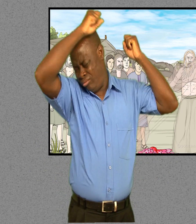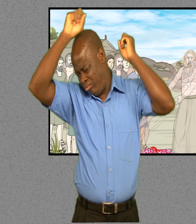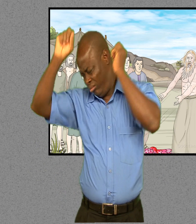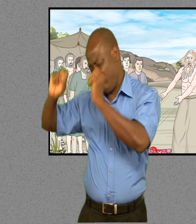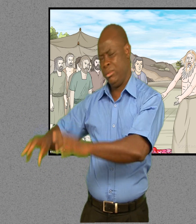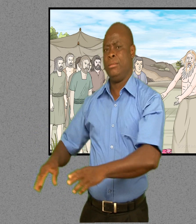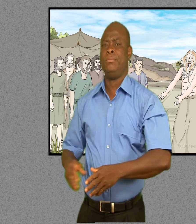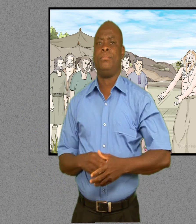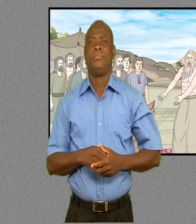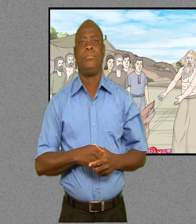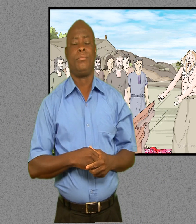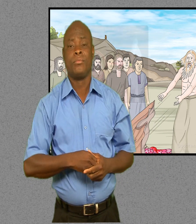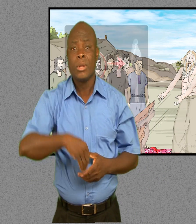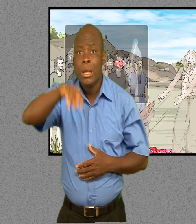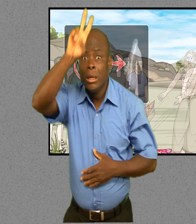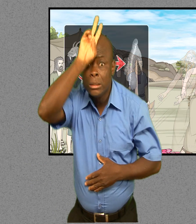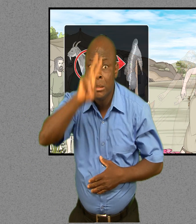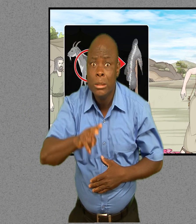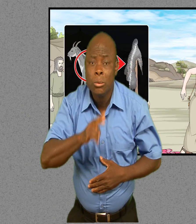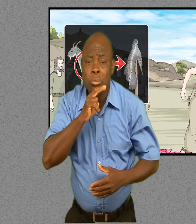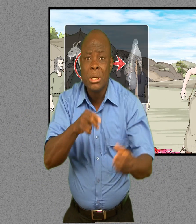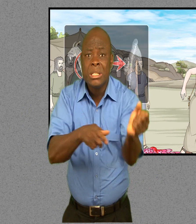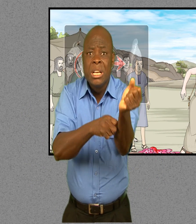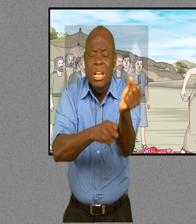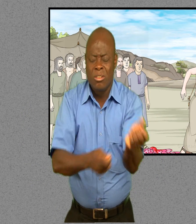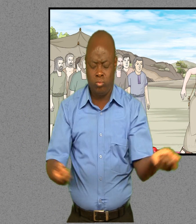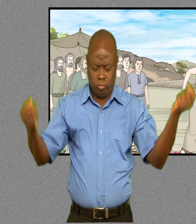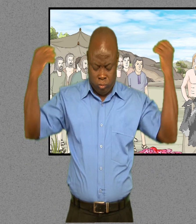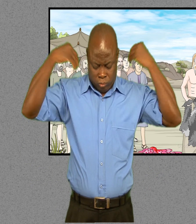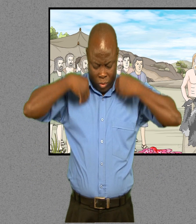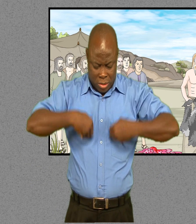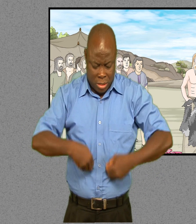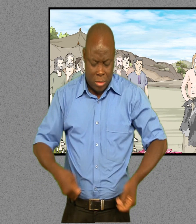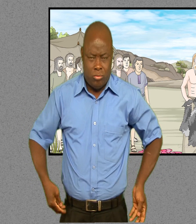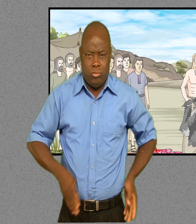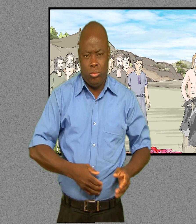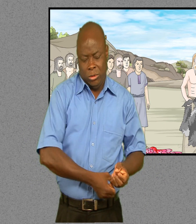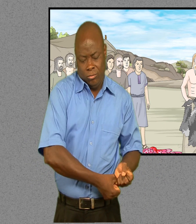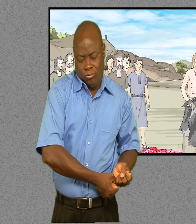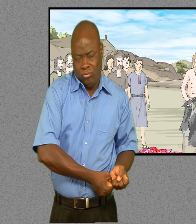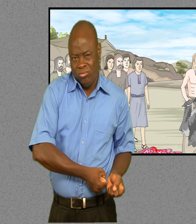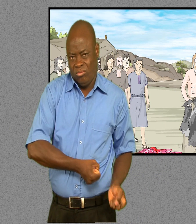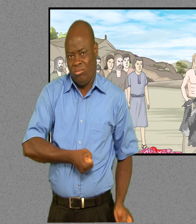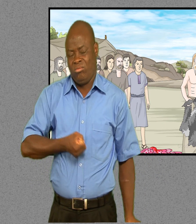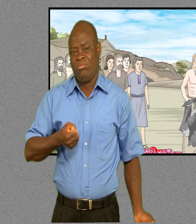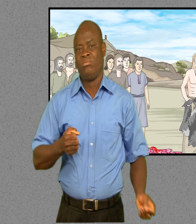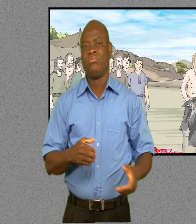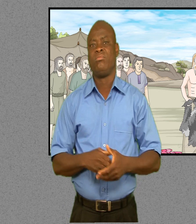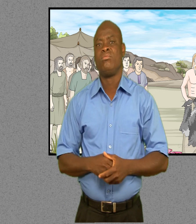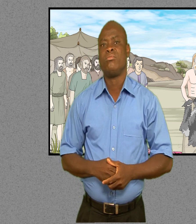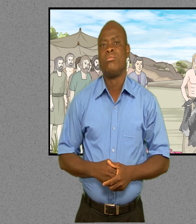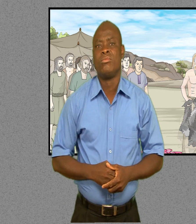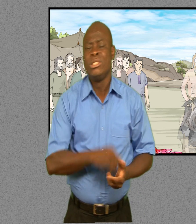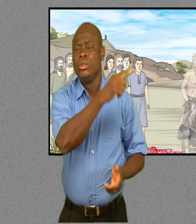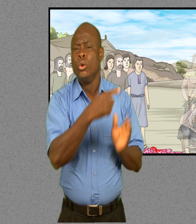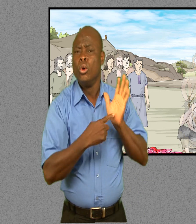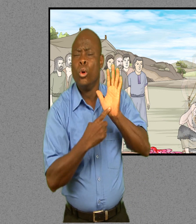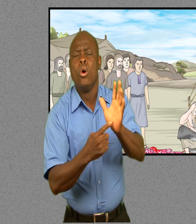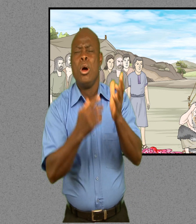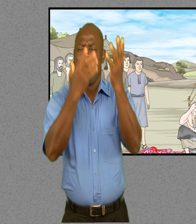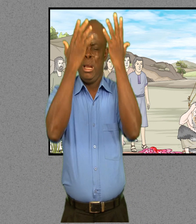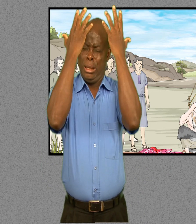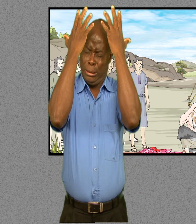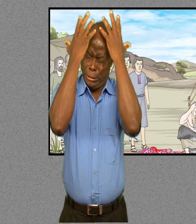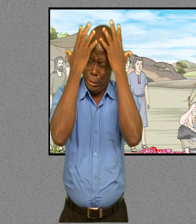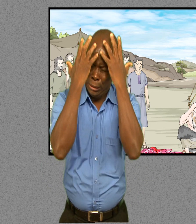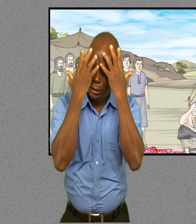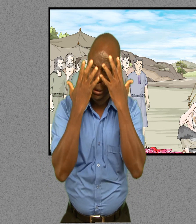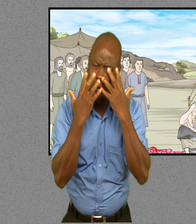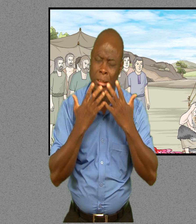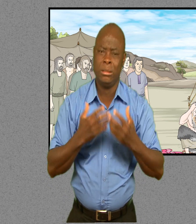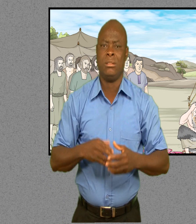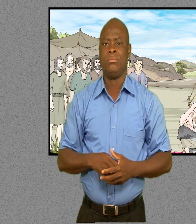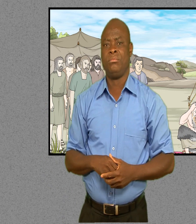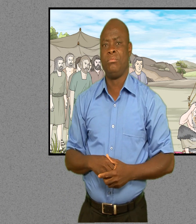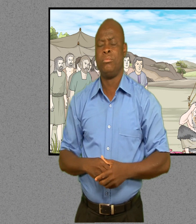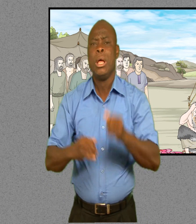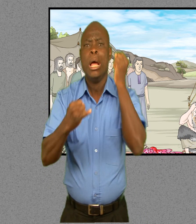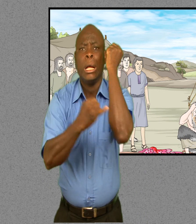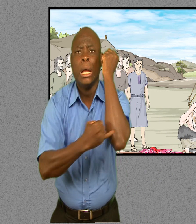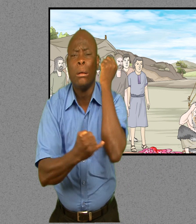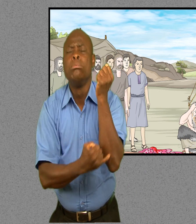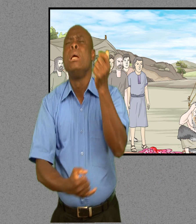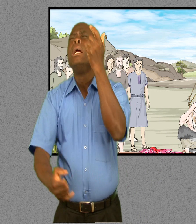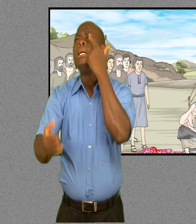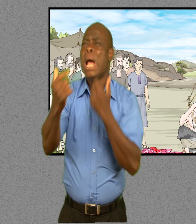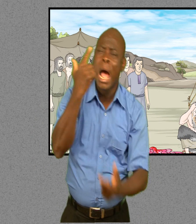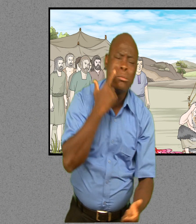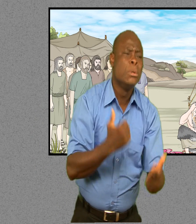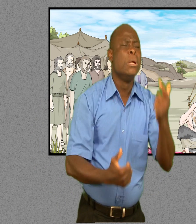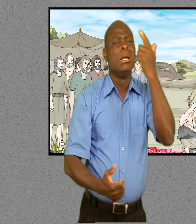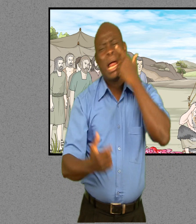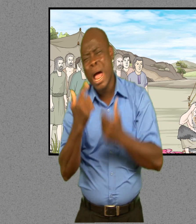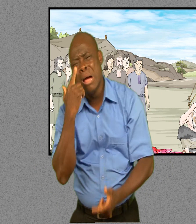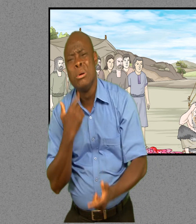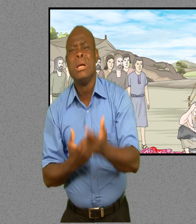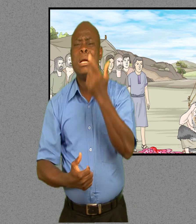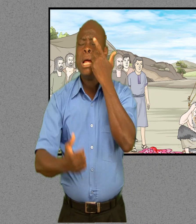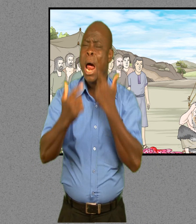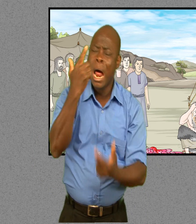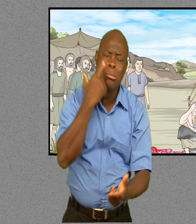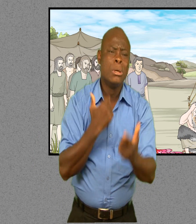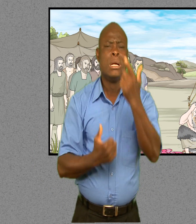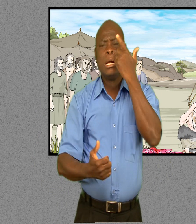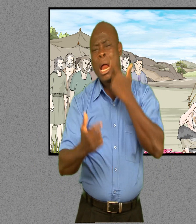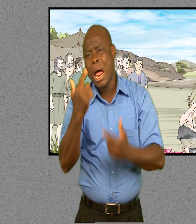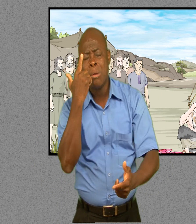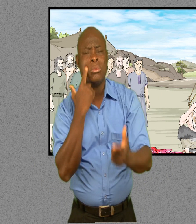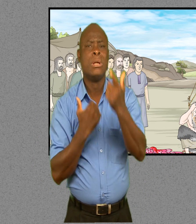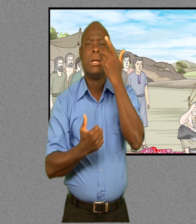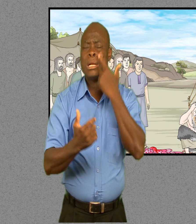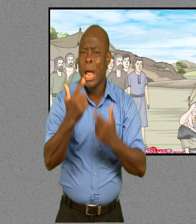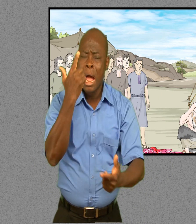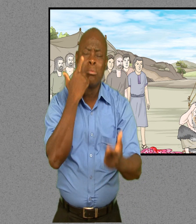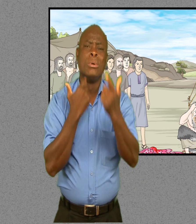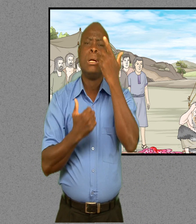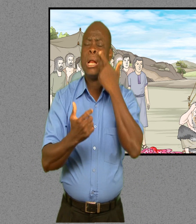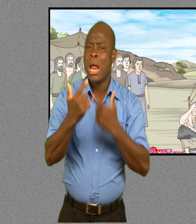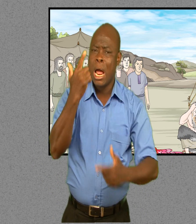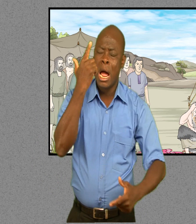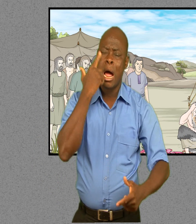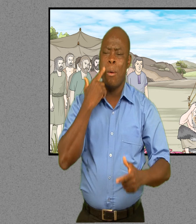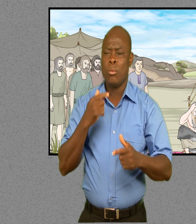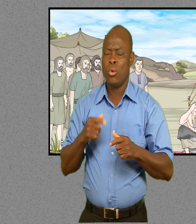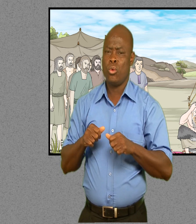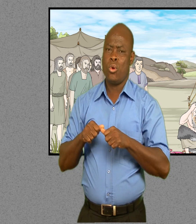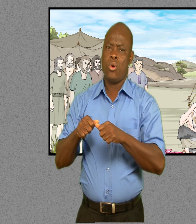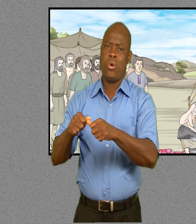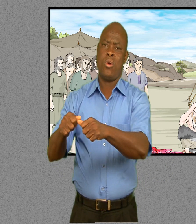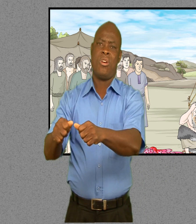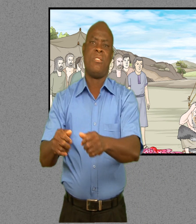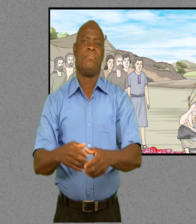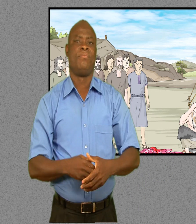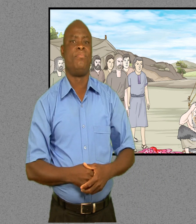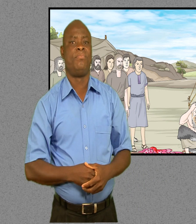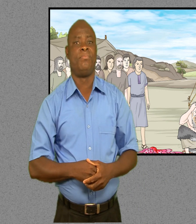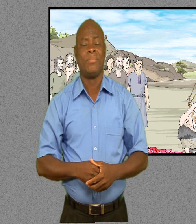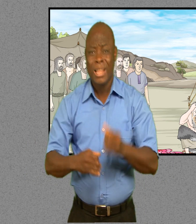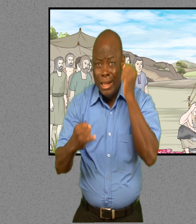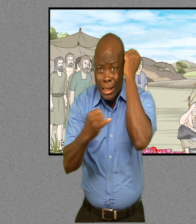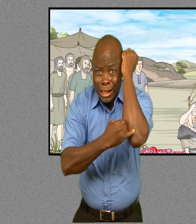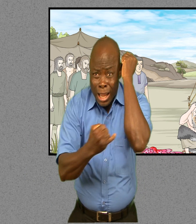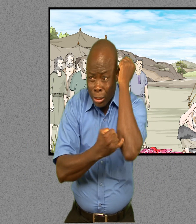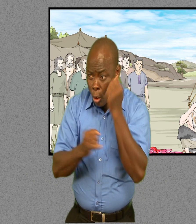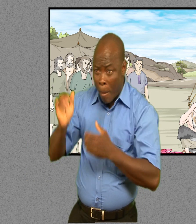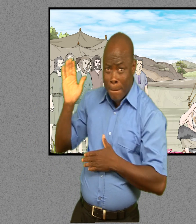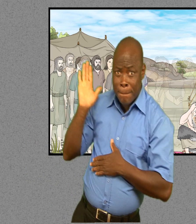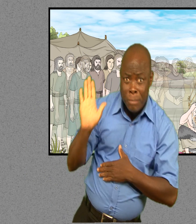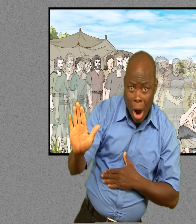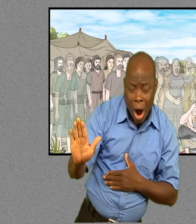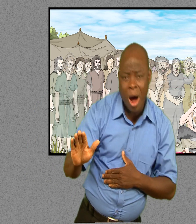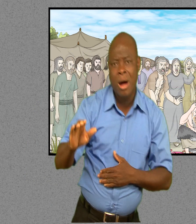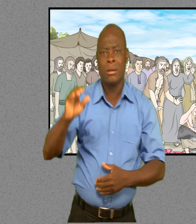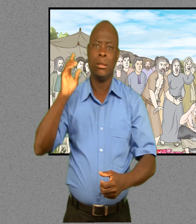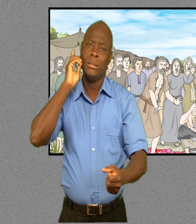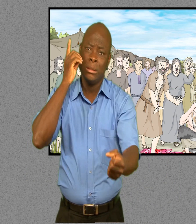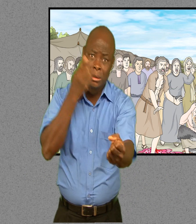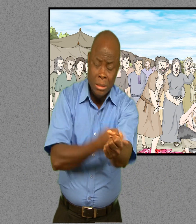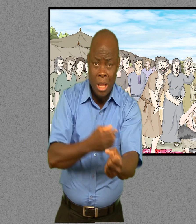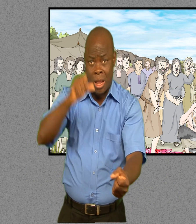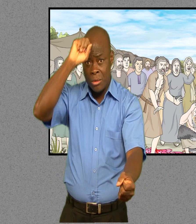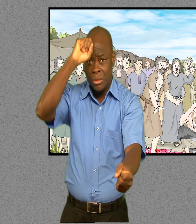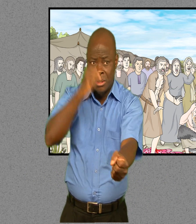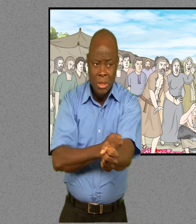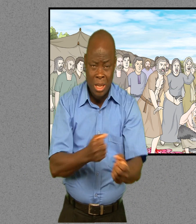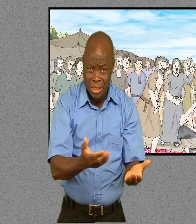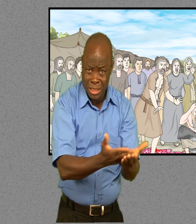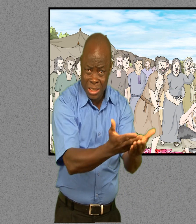Then Jacob tore his clothes, put sackcloth around his waist, and mourned for his son many days.